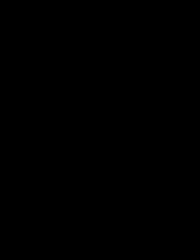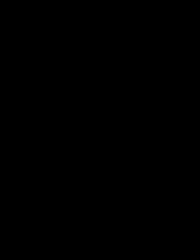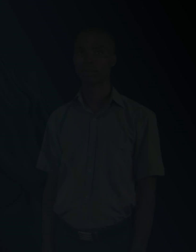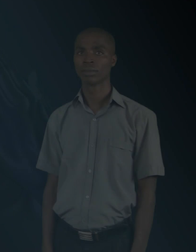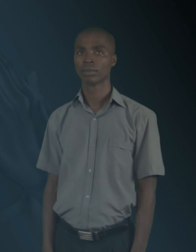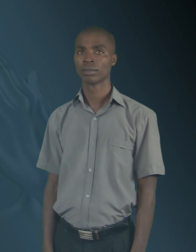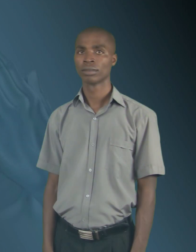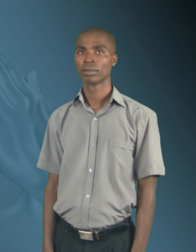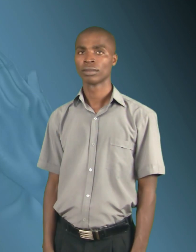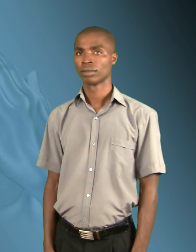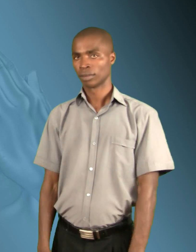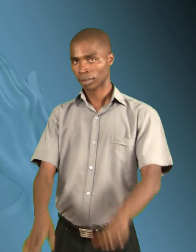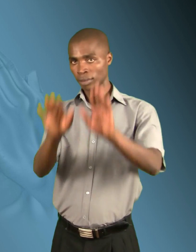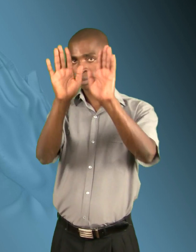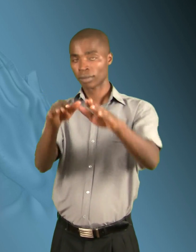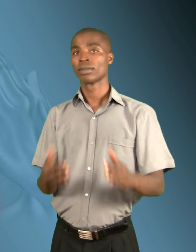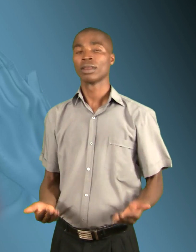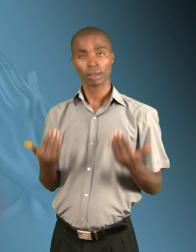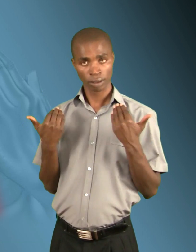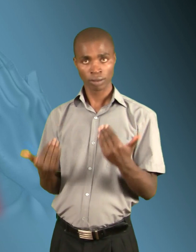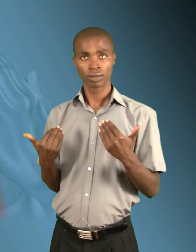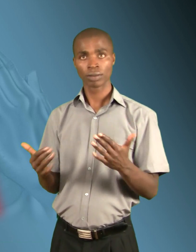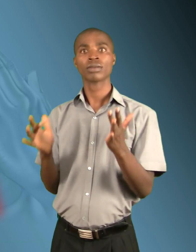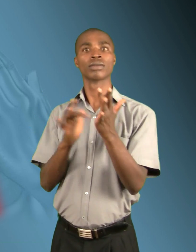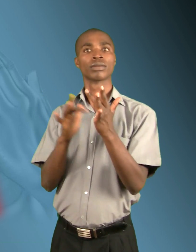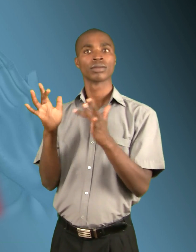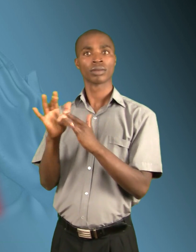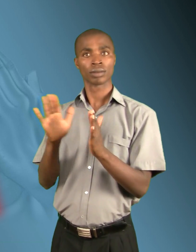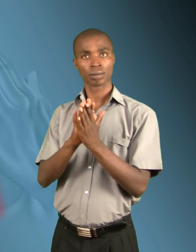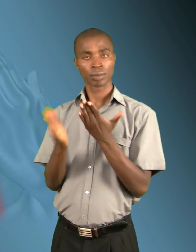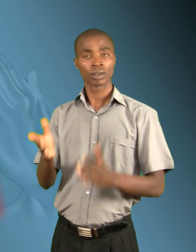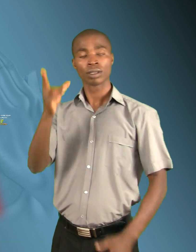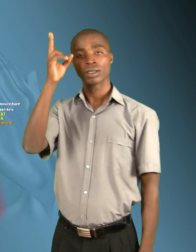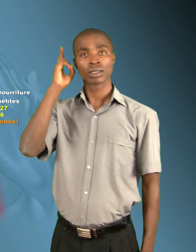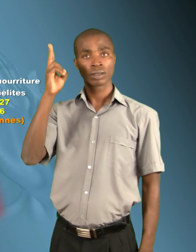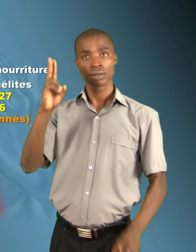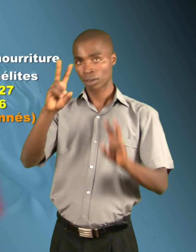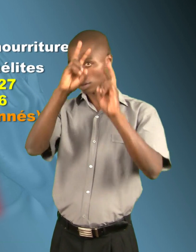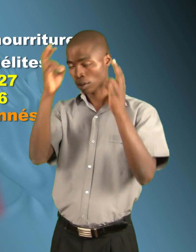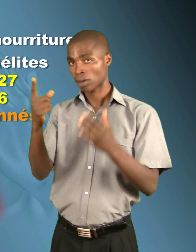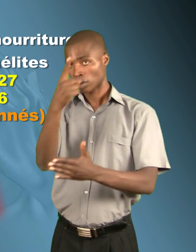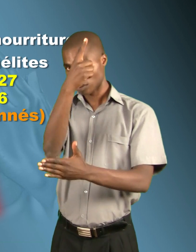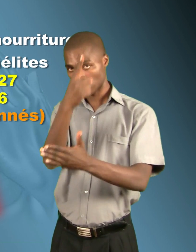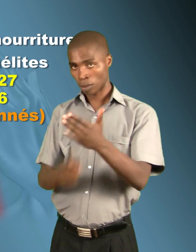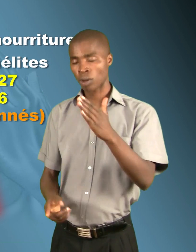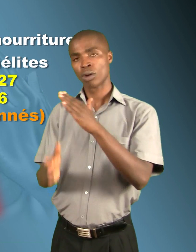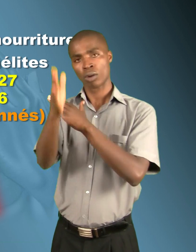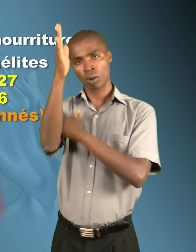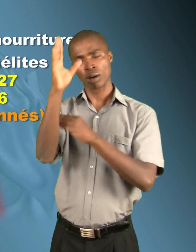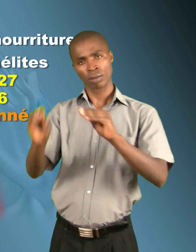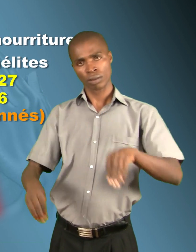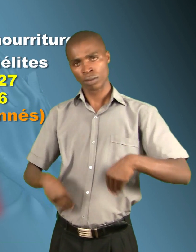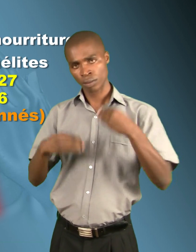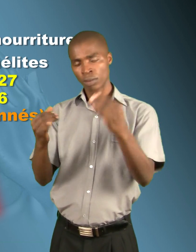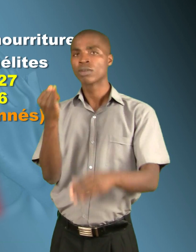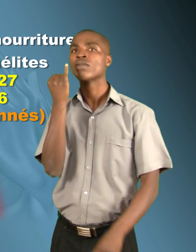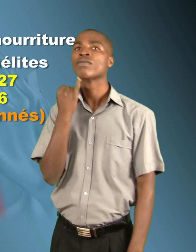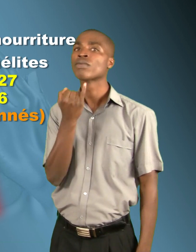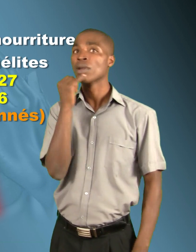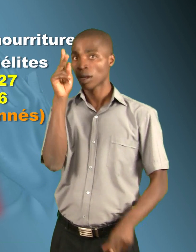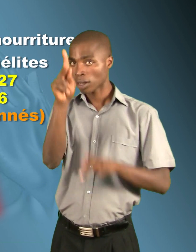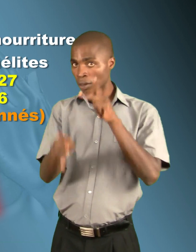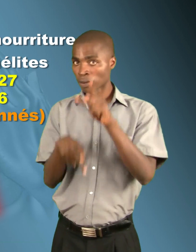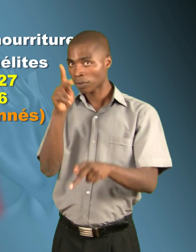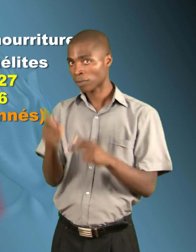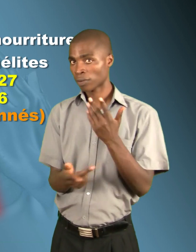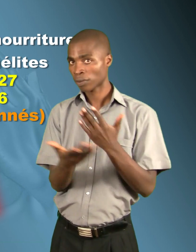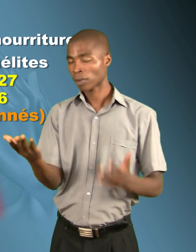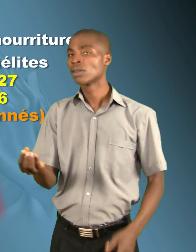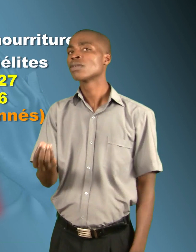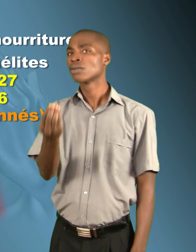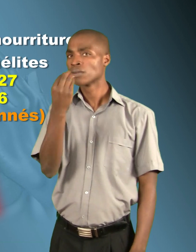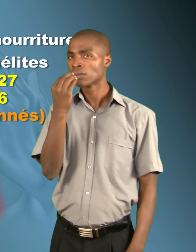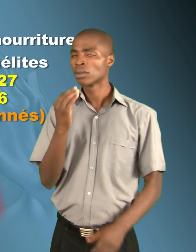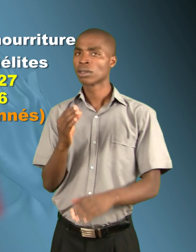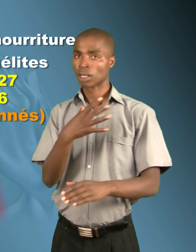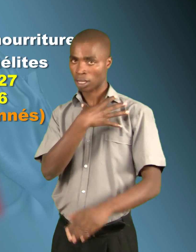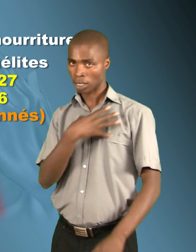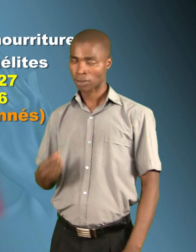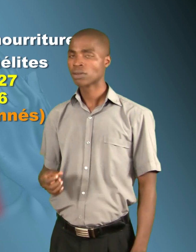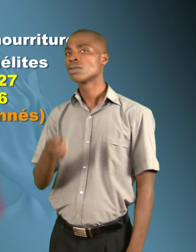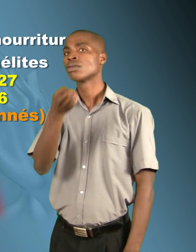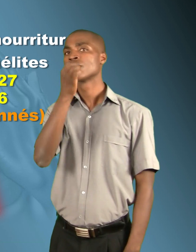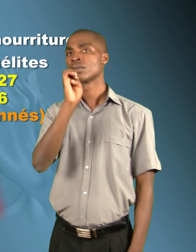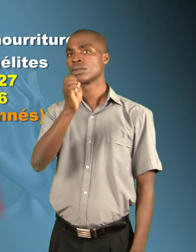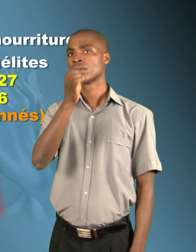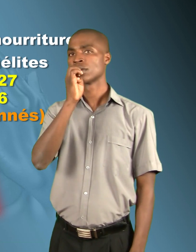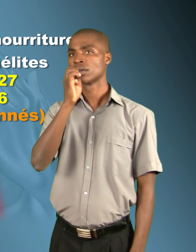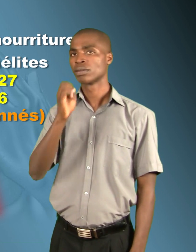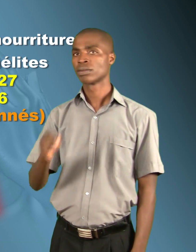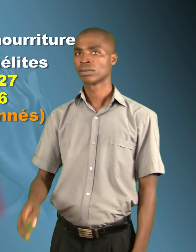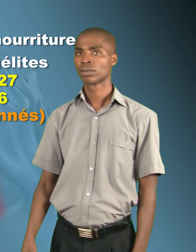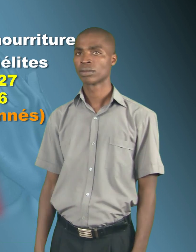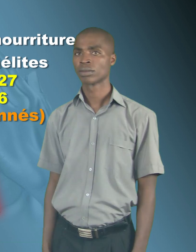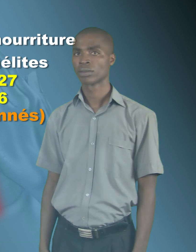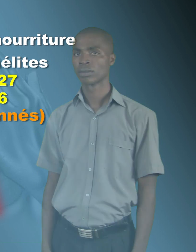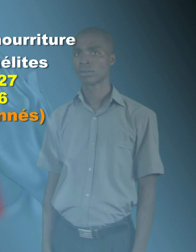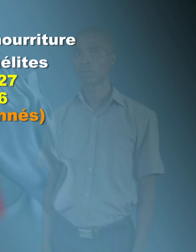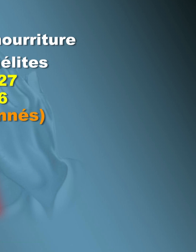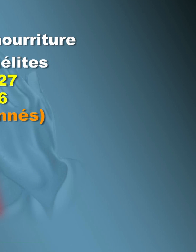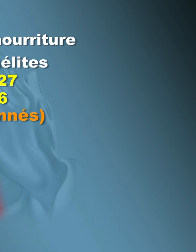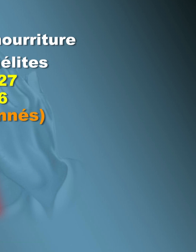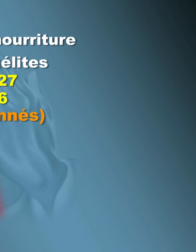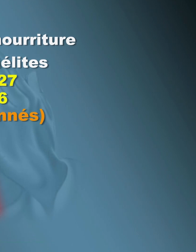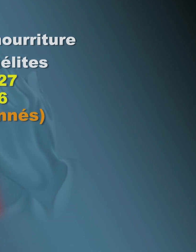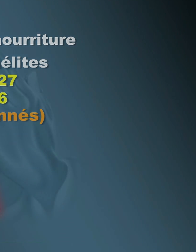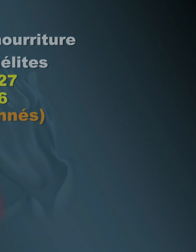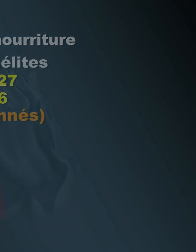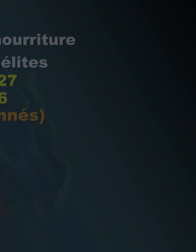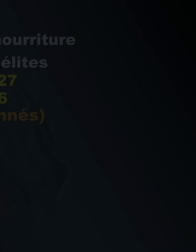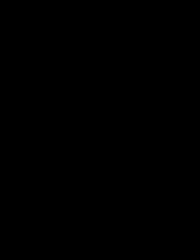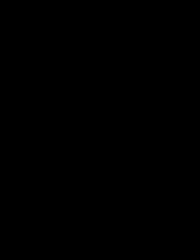God provides food and water to the Israelites